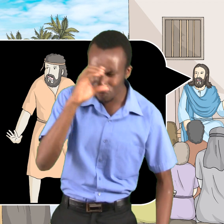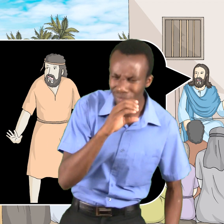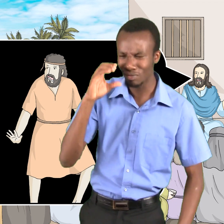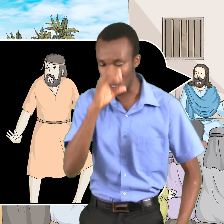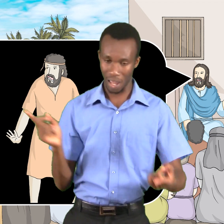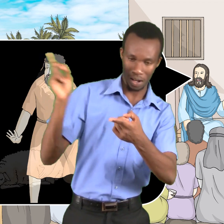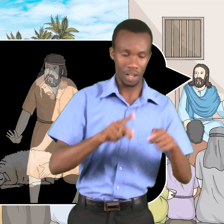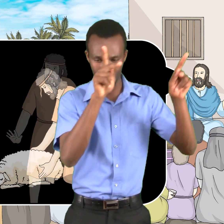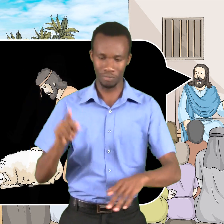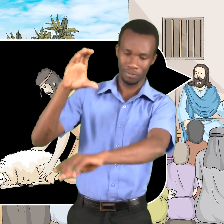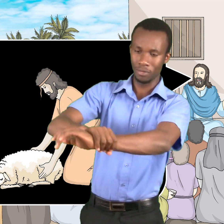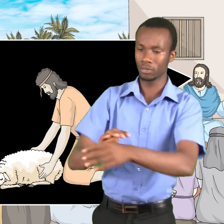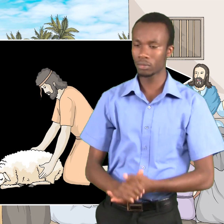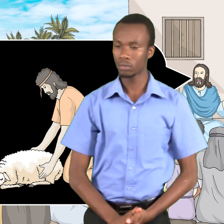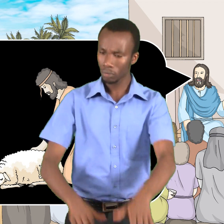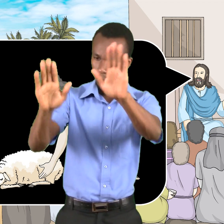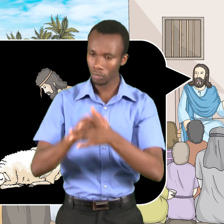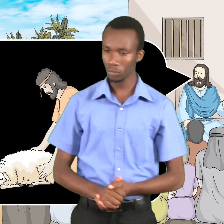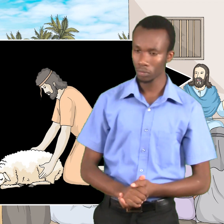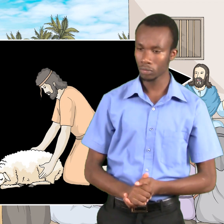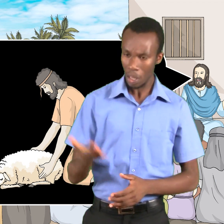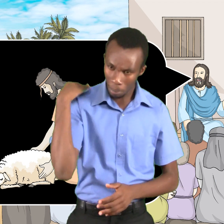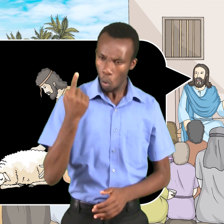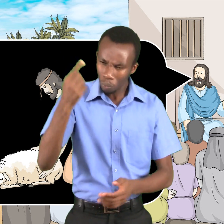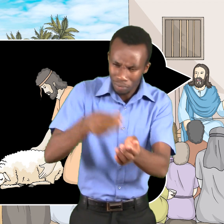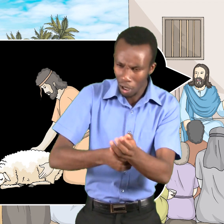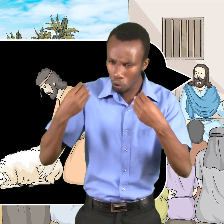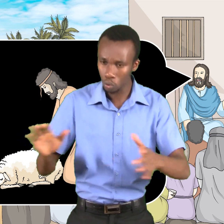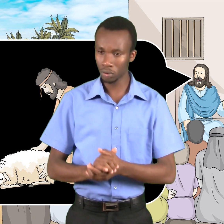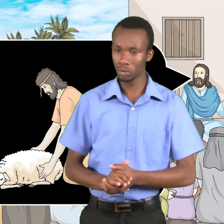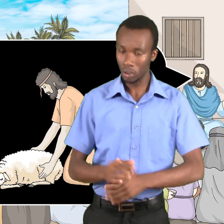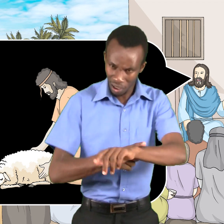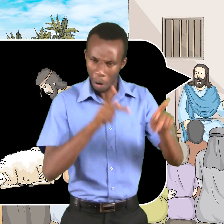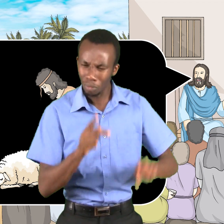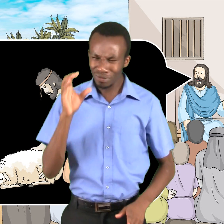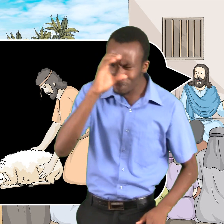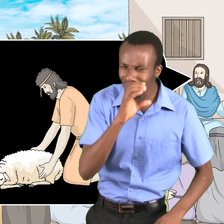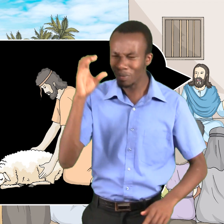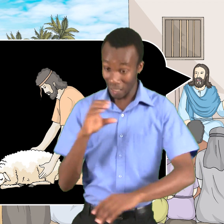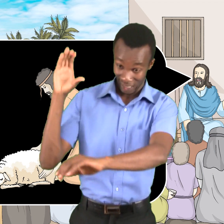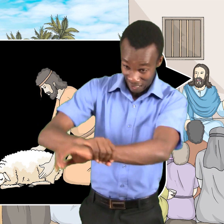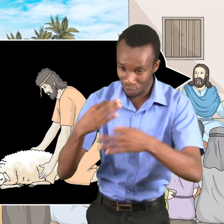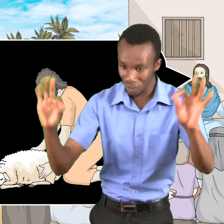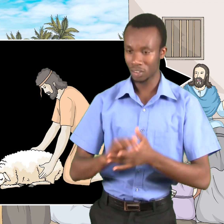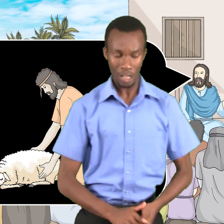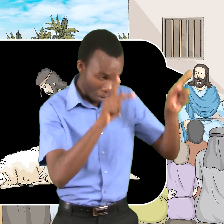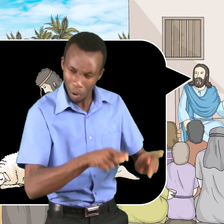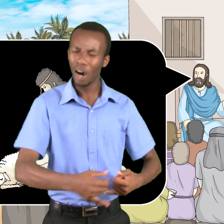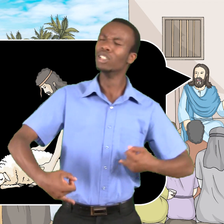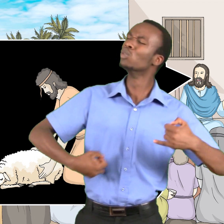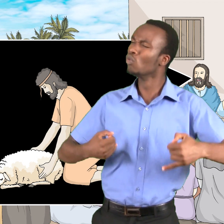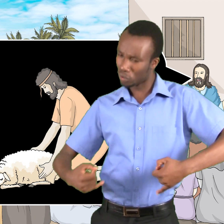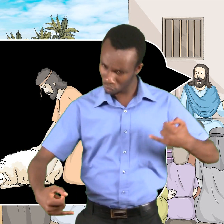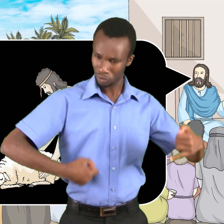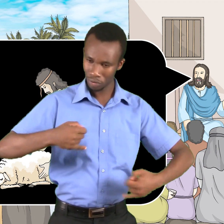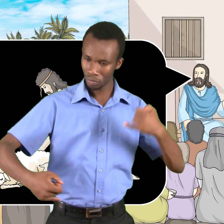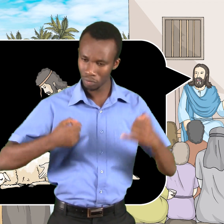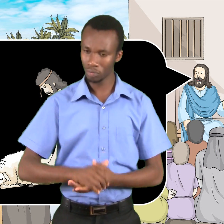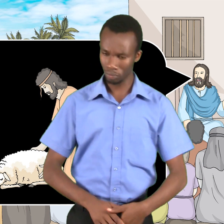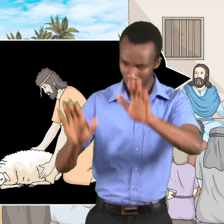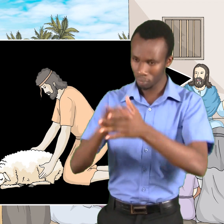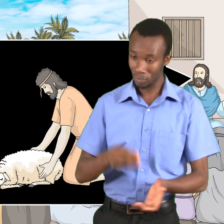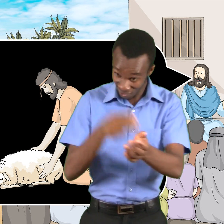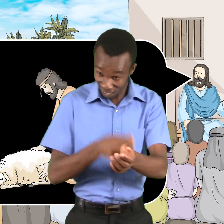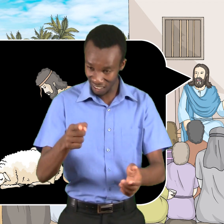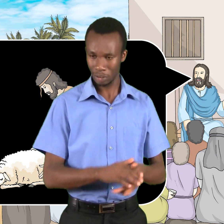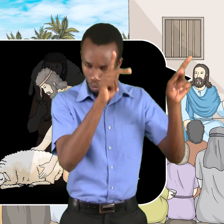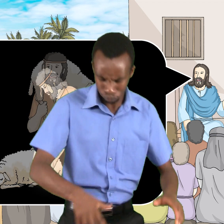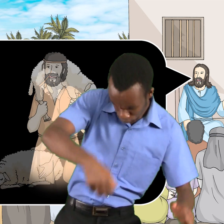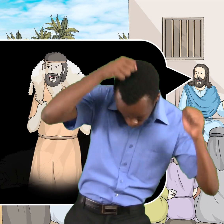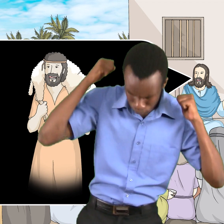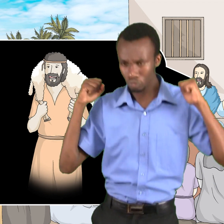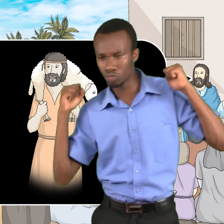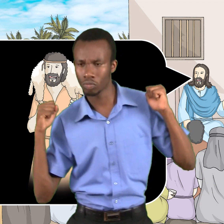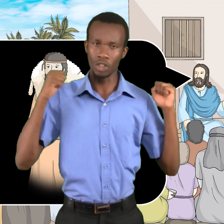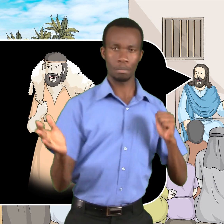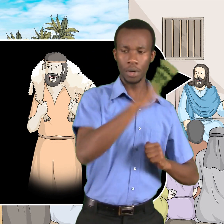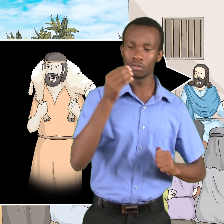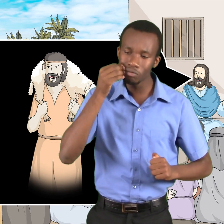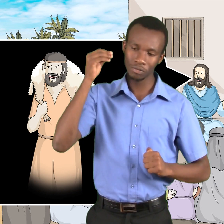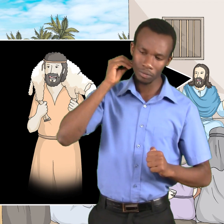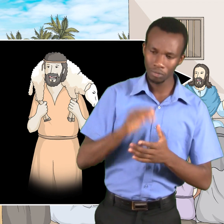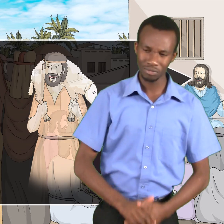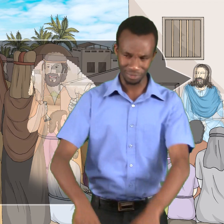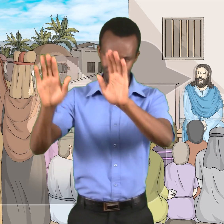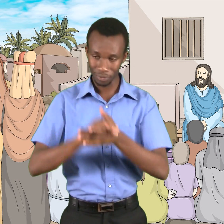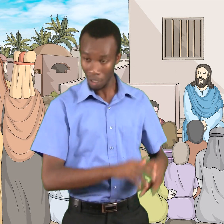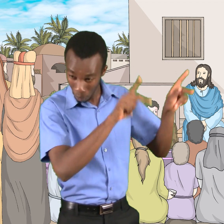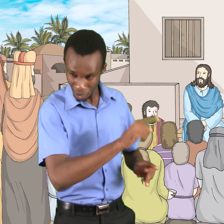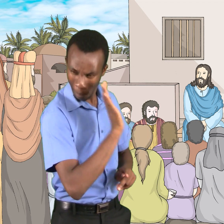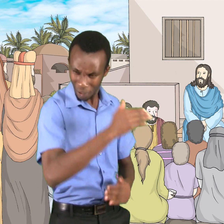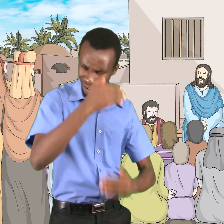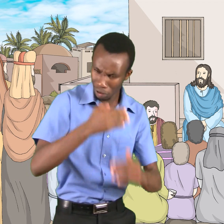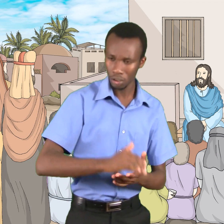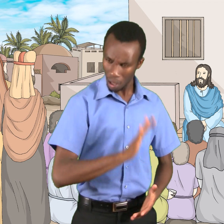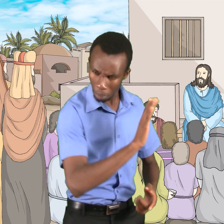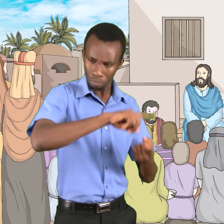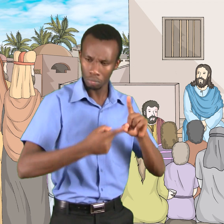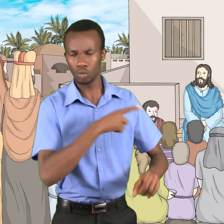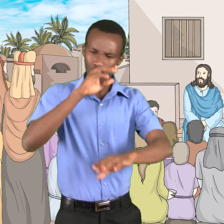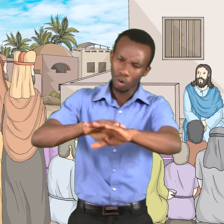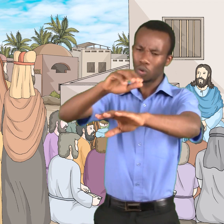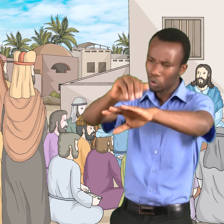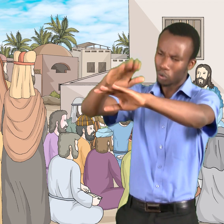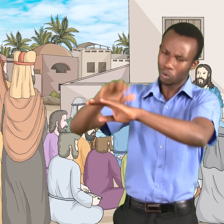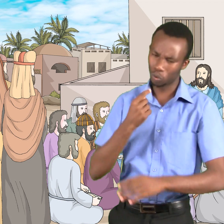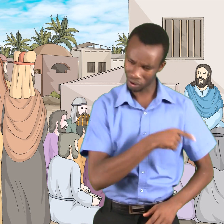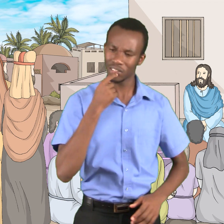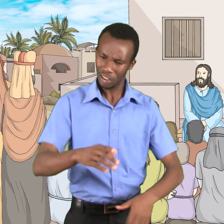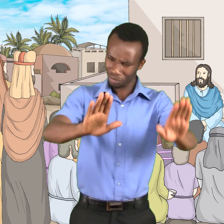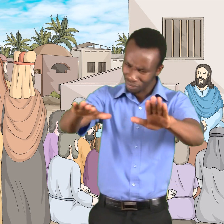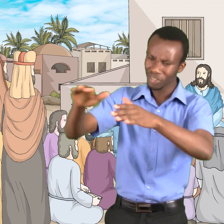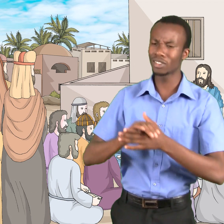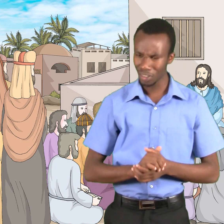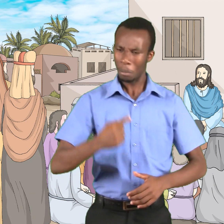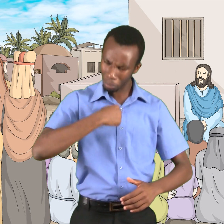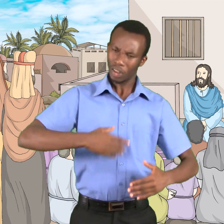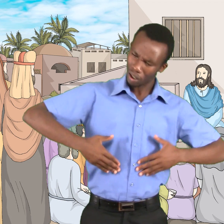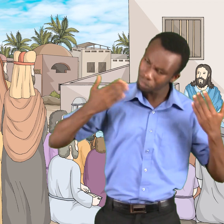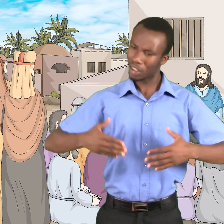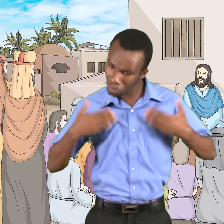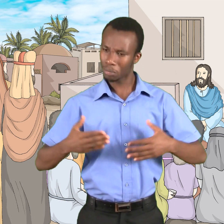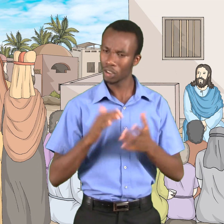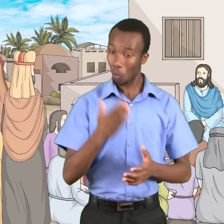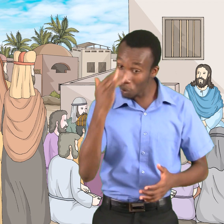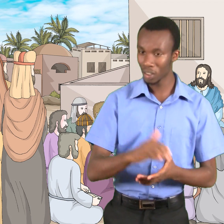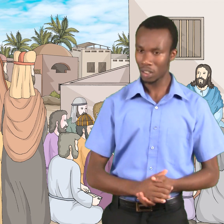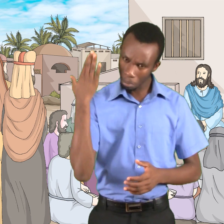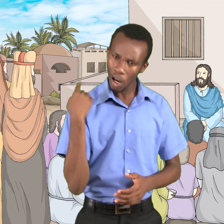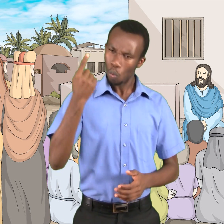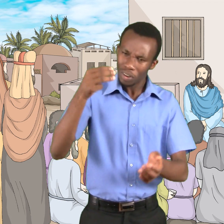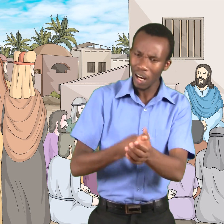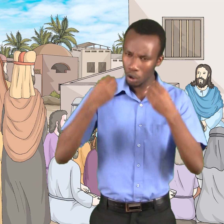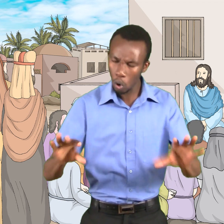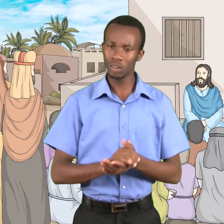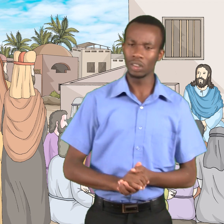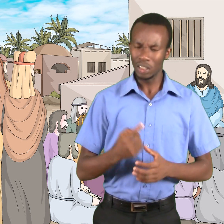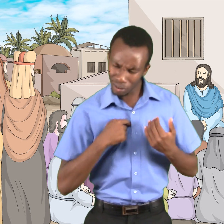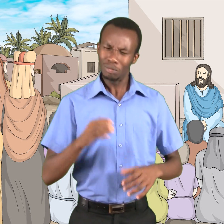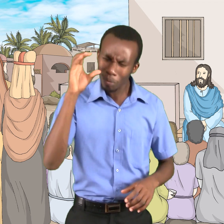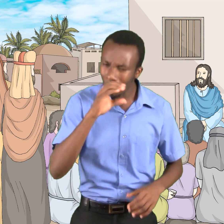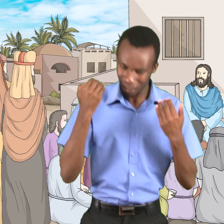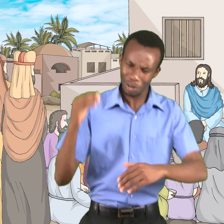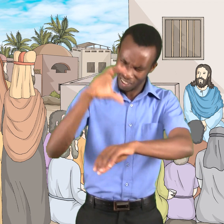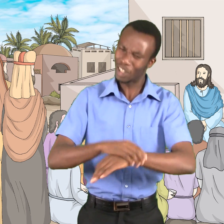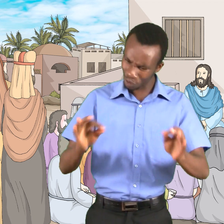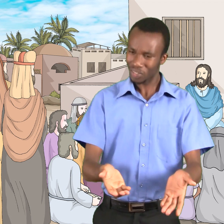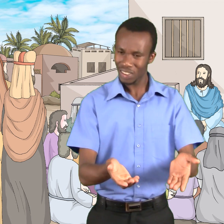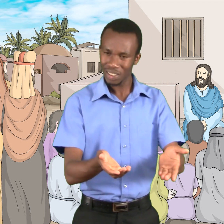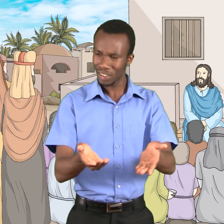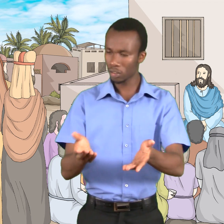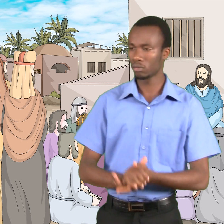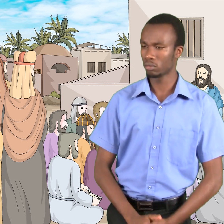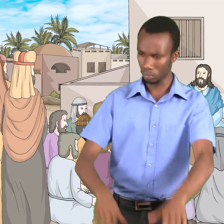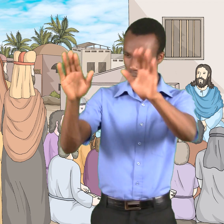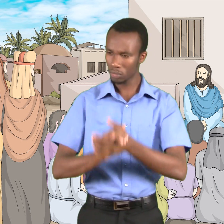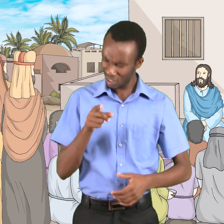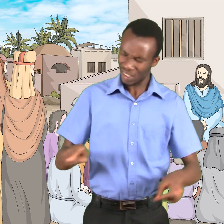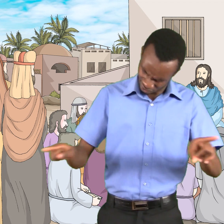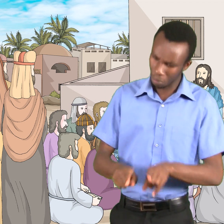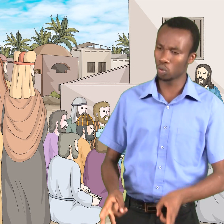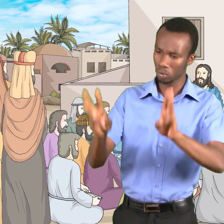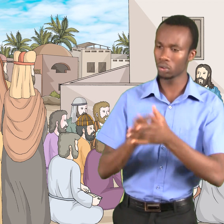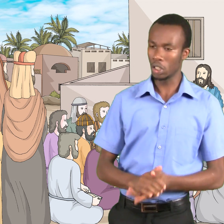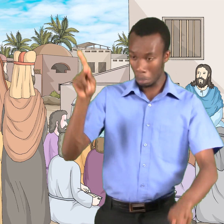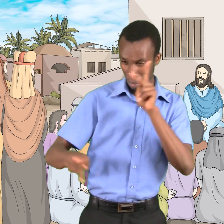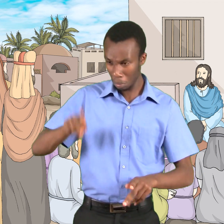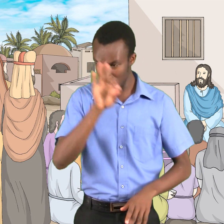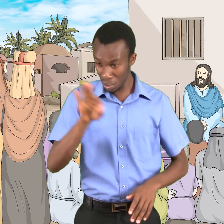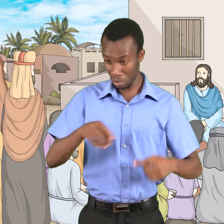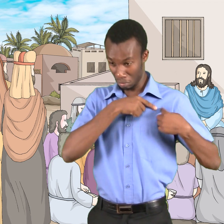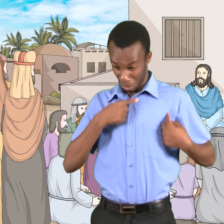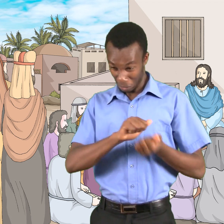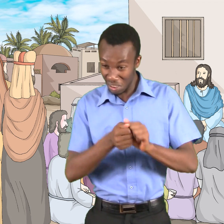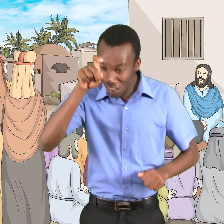And when he finds it, he joyfully puts it on his shoulders, comes home, and calls together his friends and neighbors to tell them, ‘Rejoice with me, for I have found my lost sheep!’